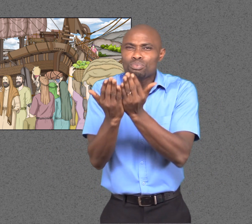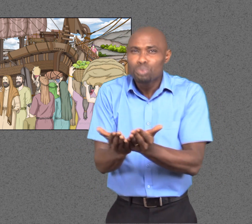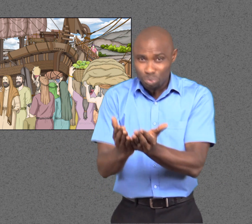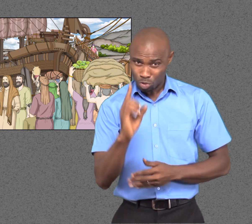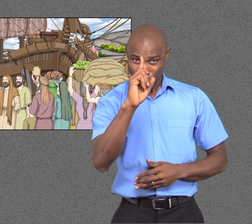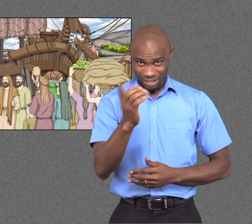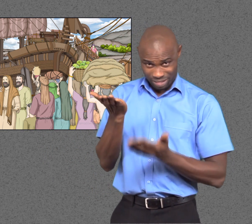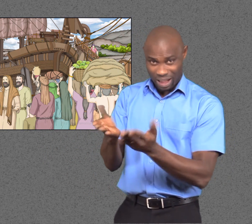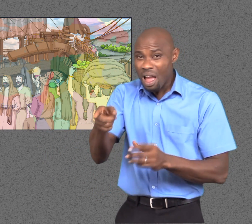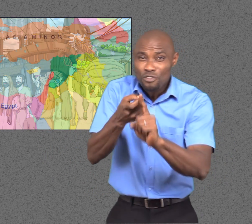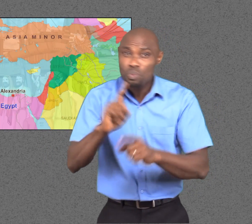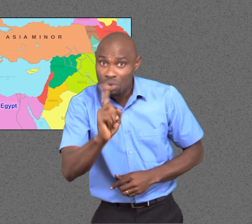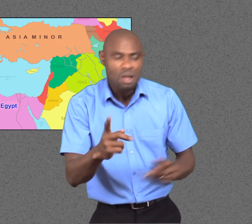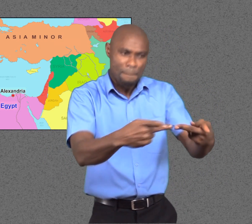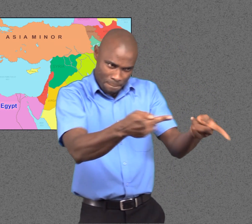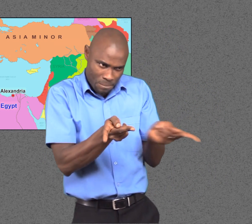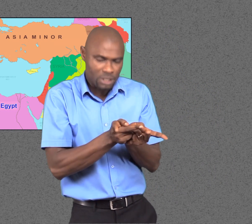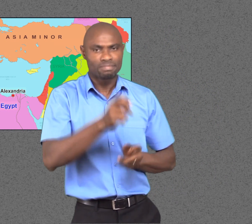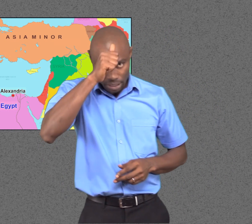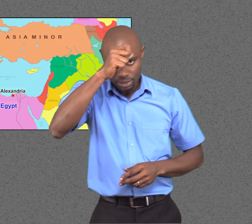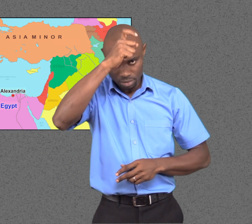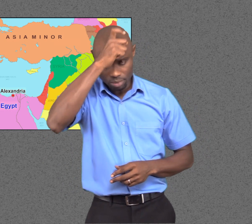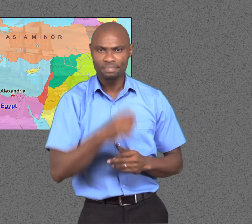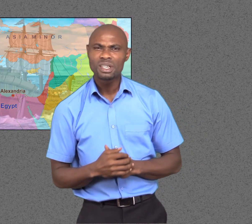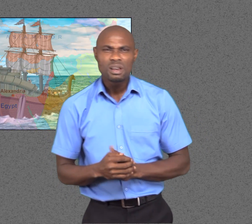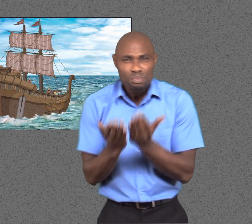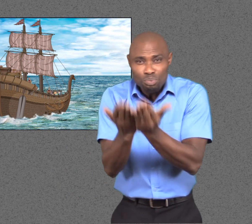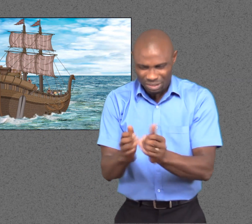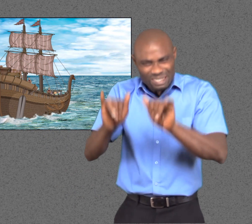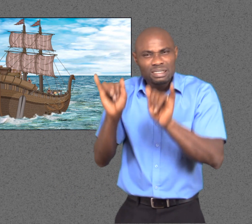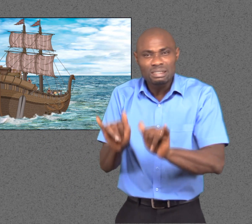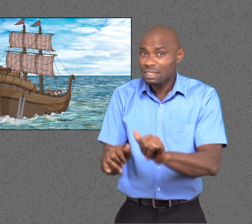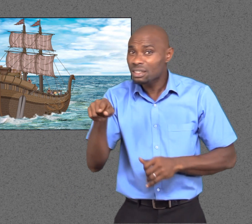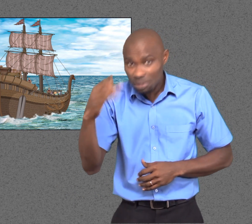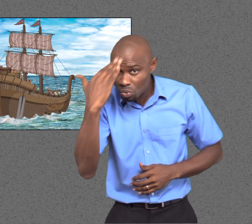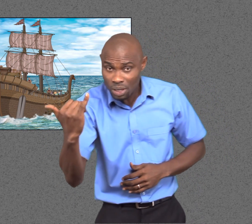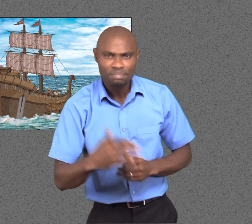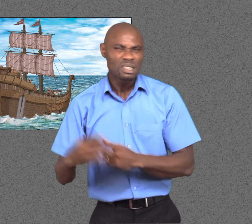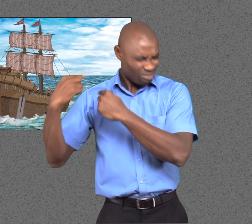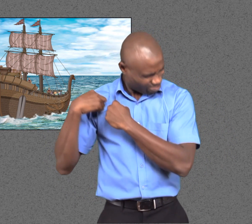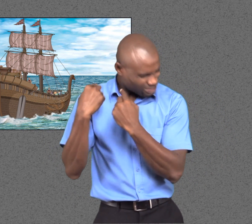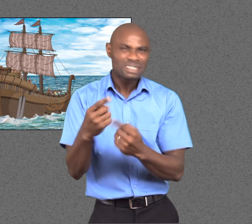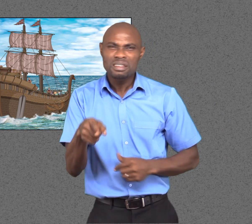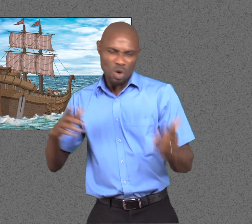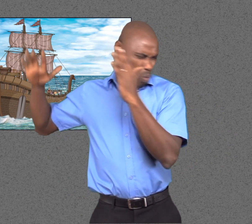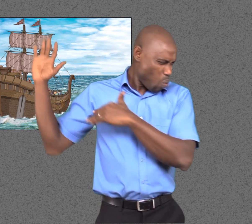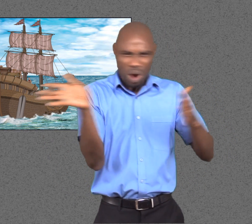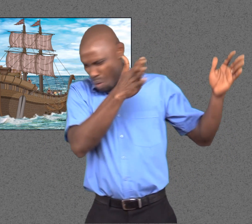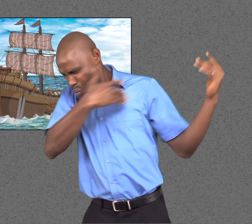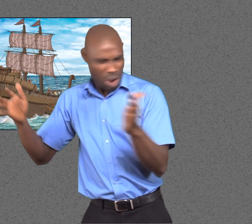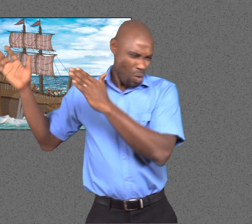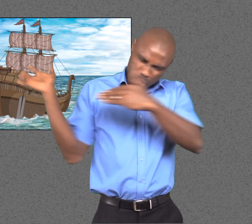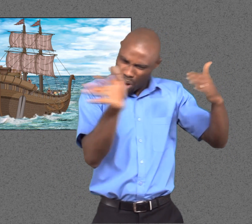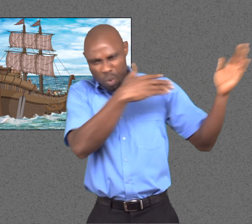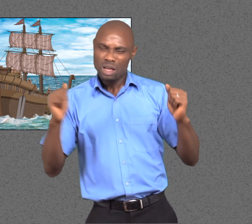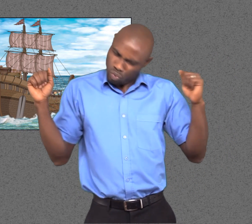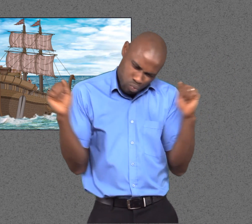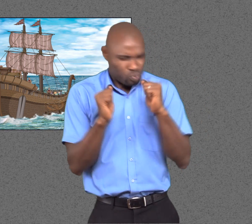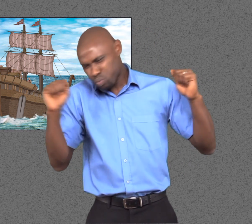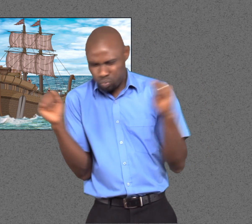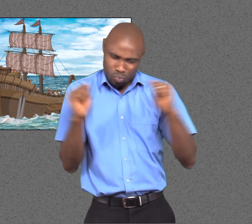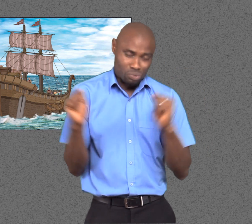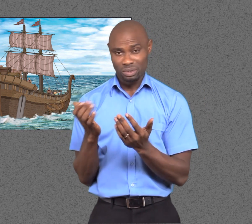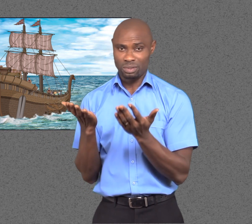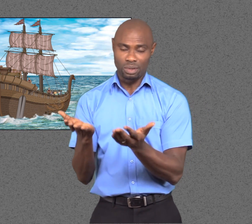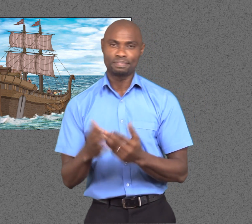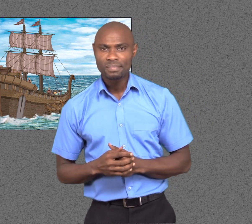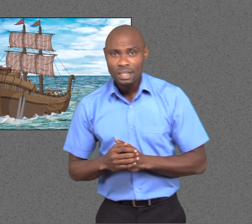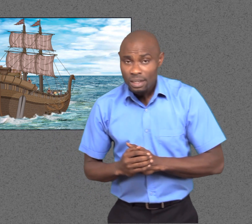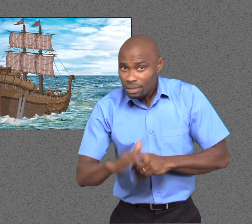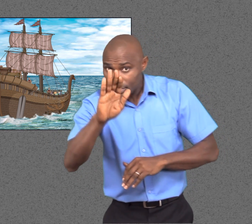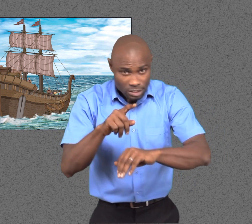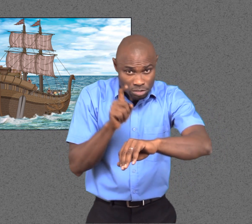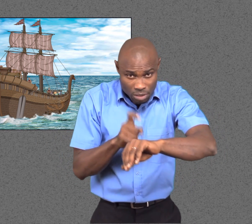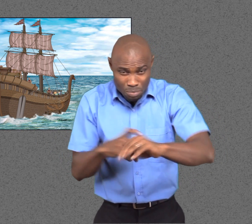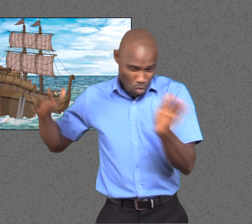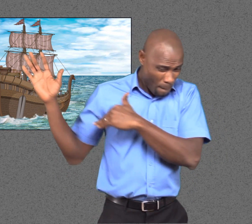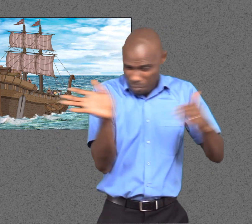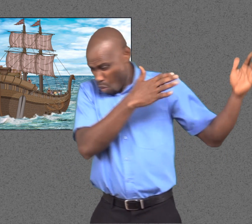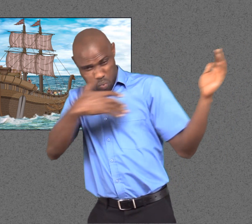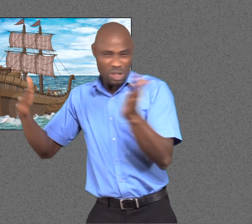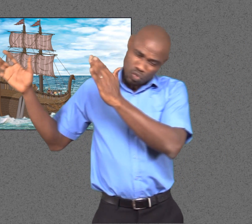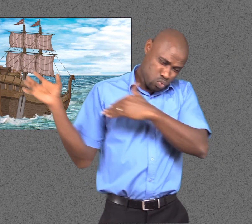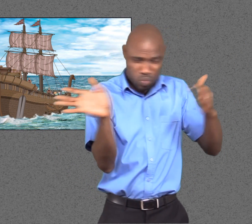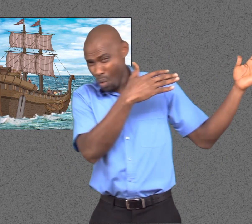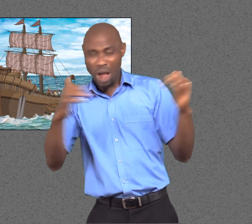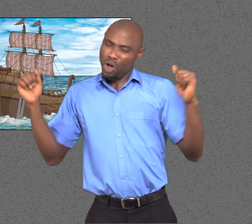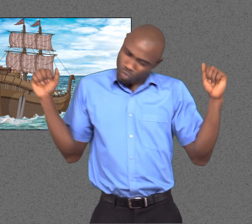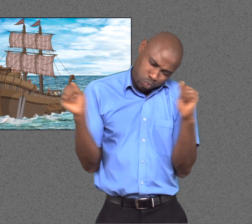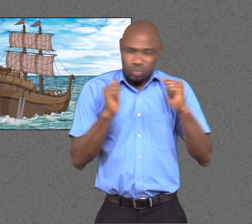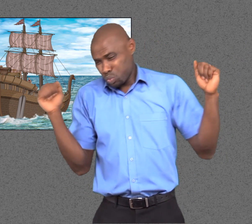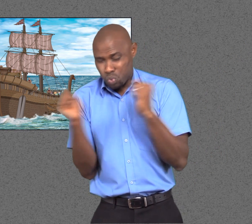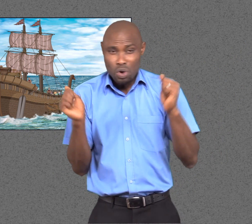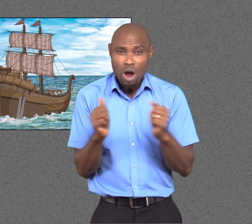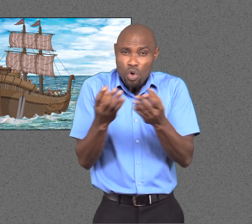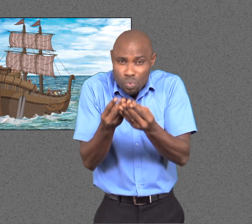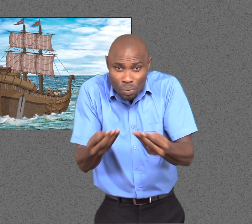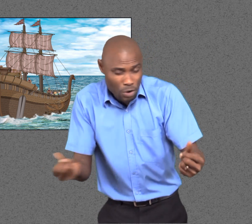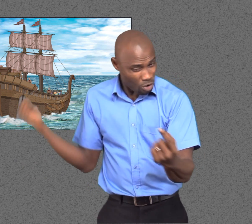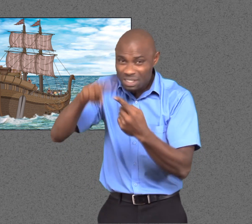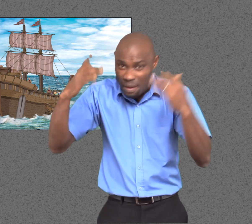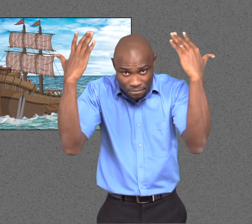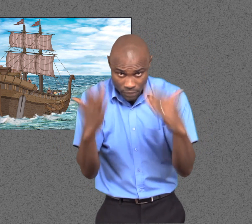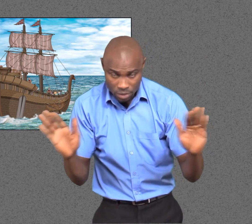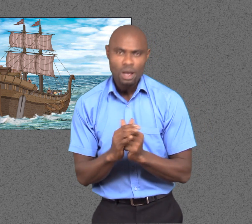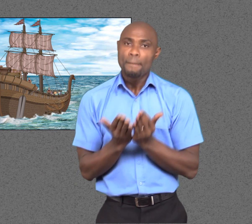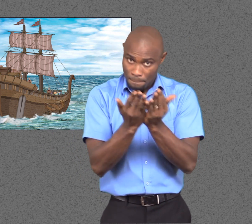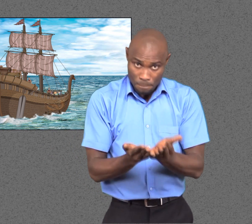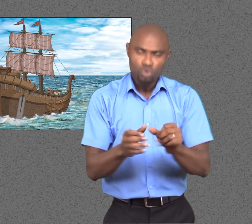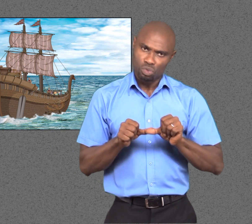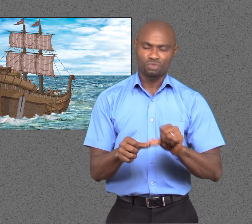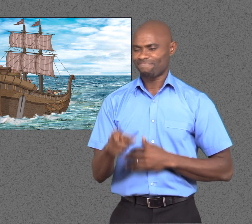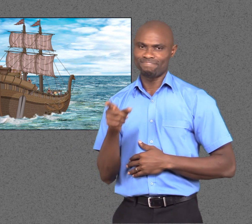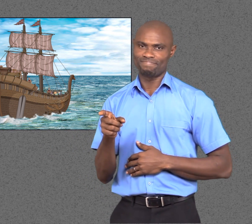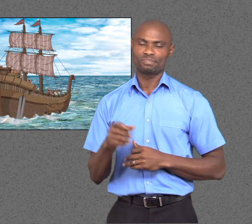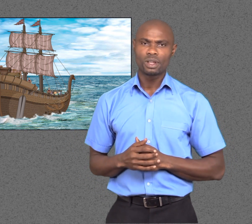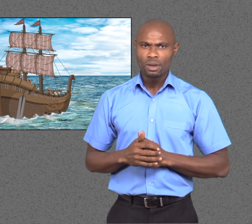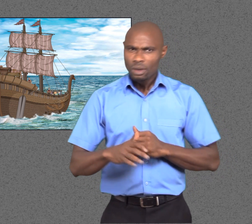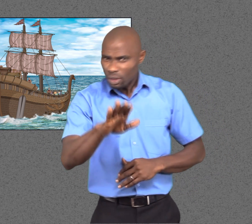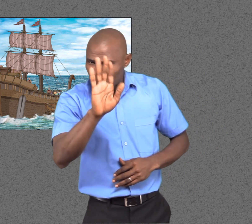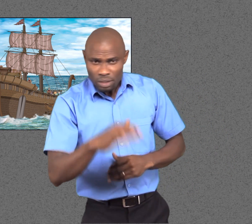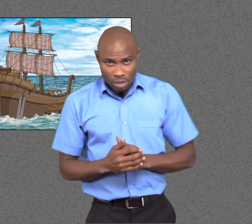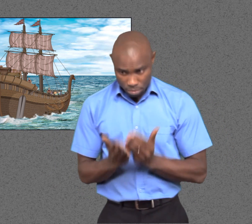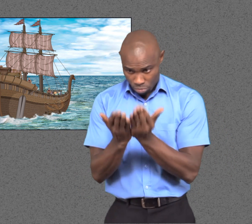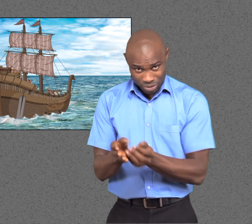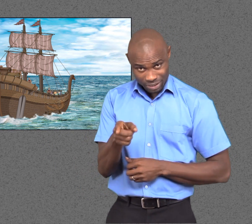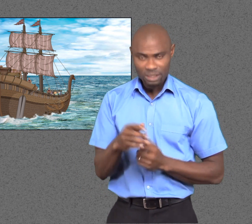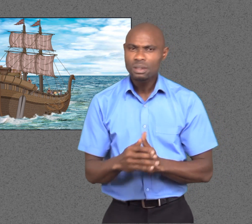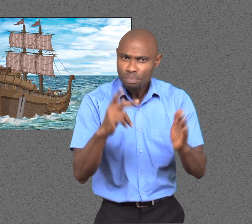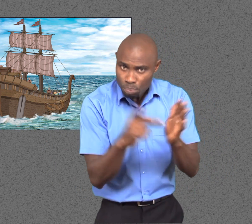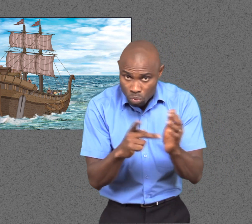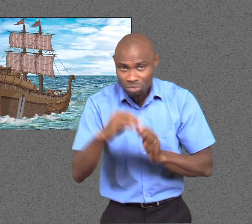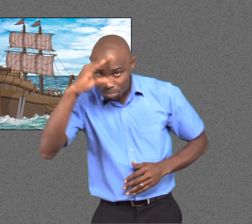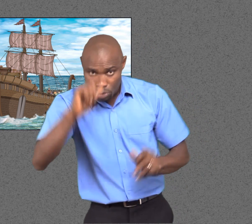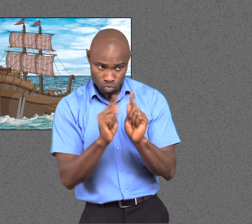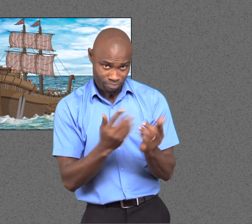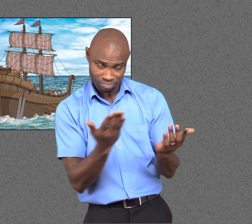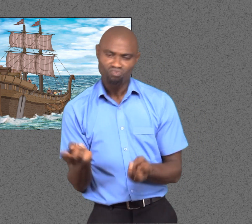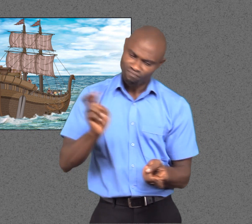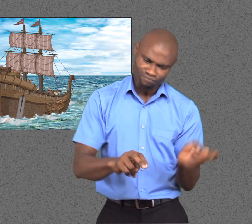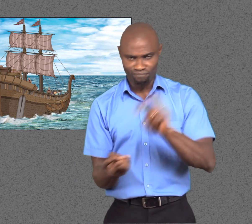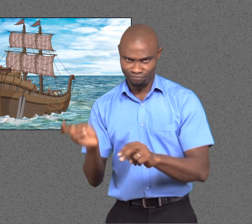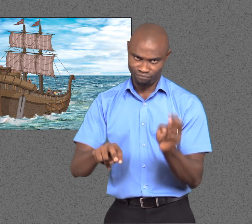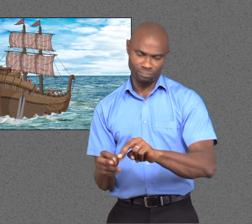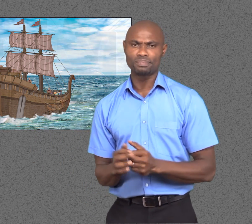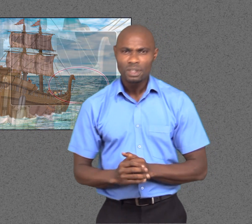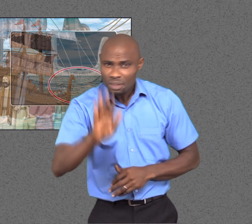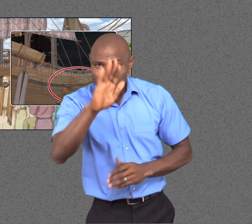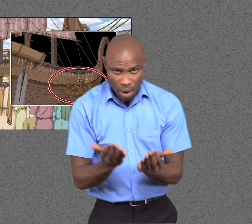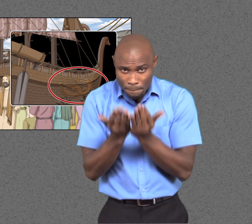After three months we set sail in an Alexandrian ship that had wintered in the island.